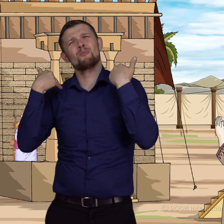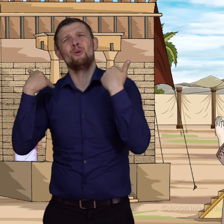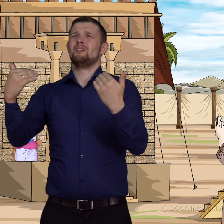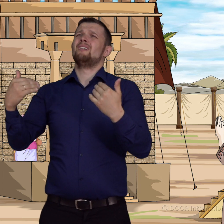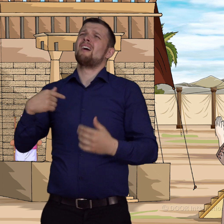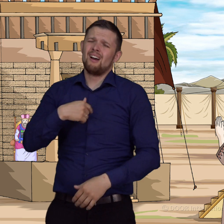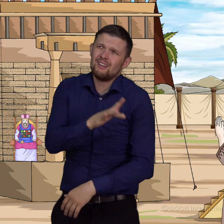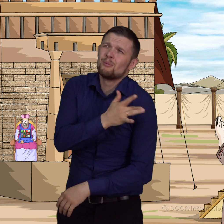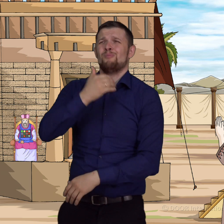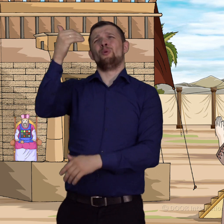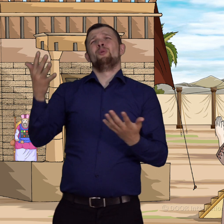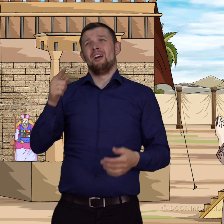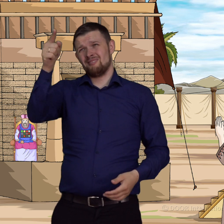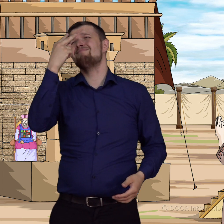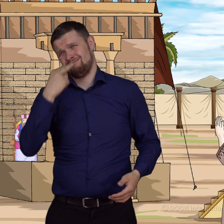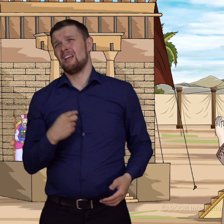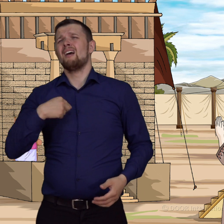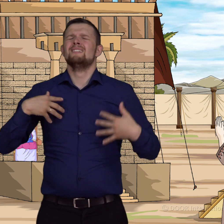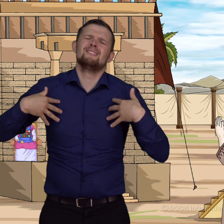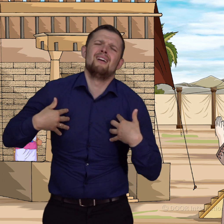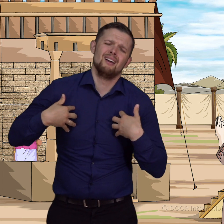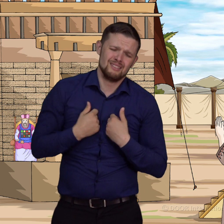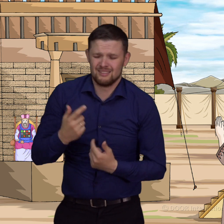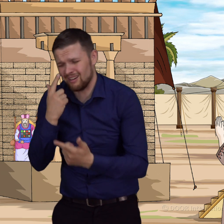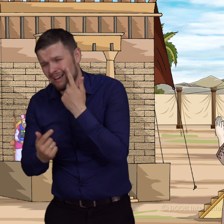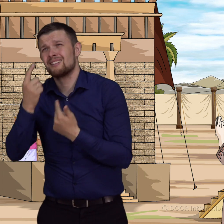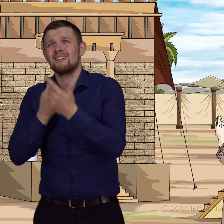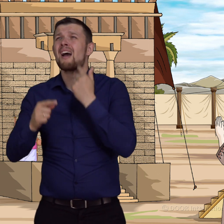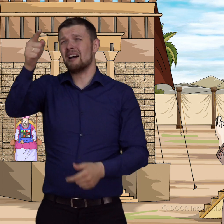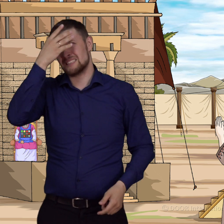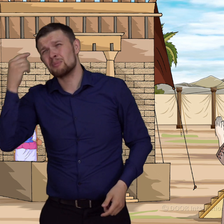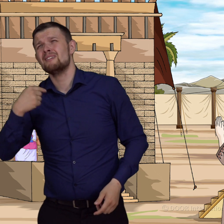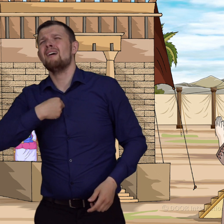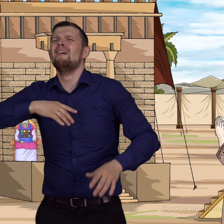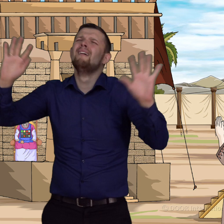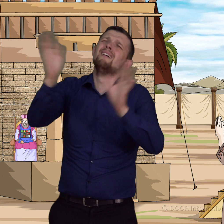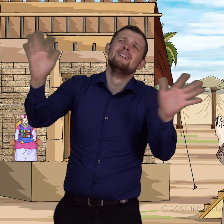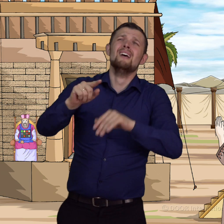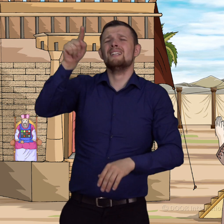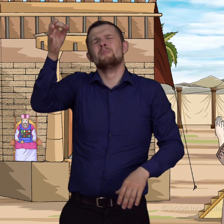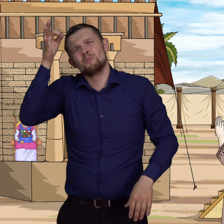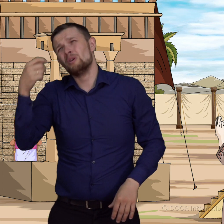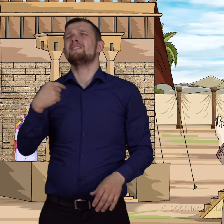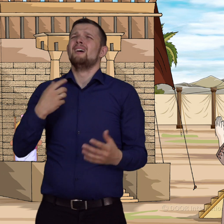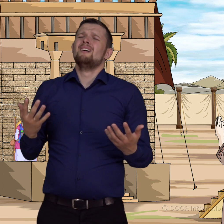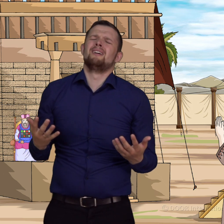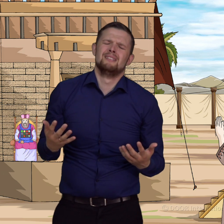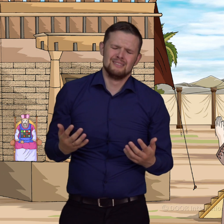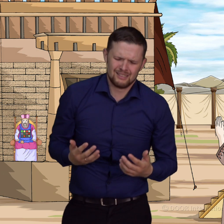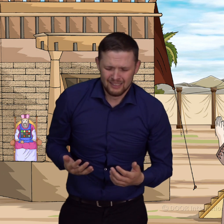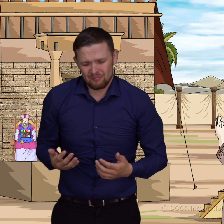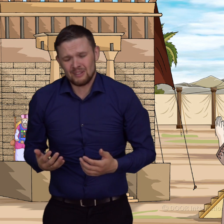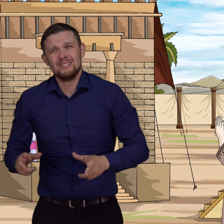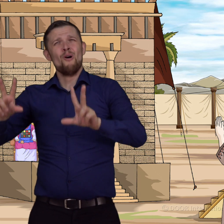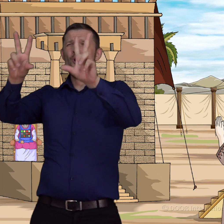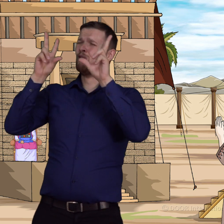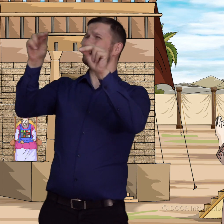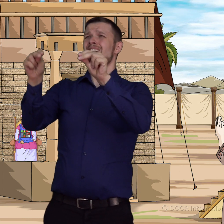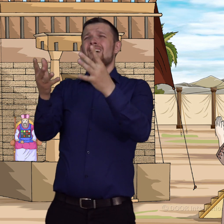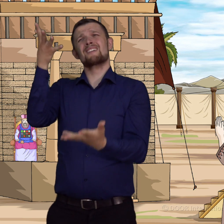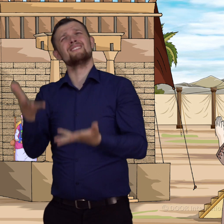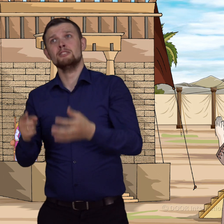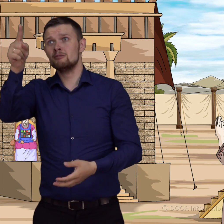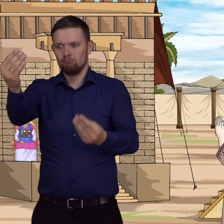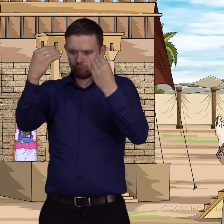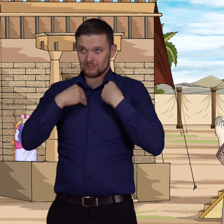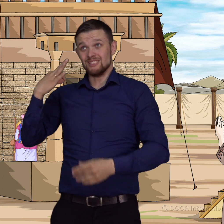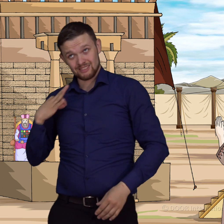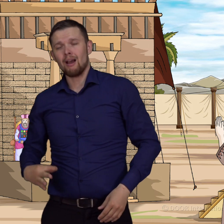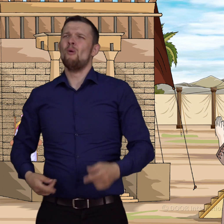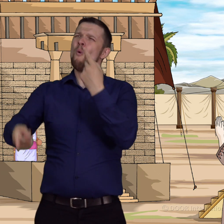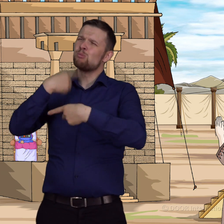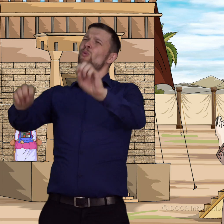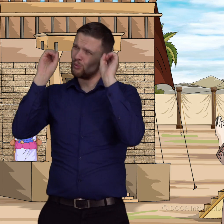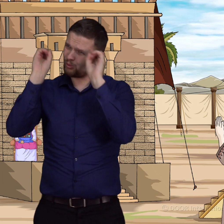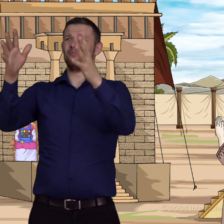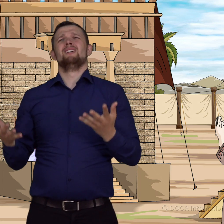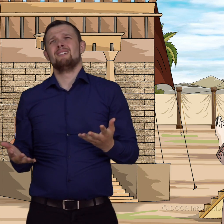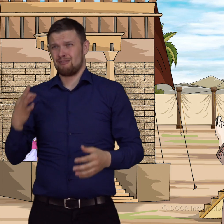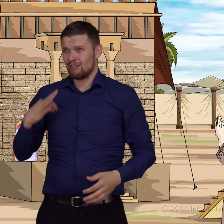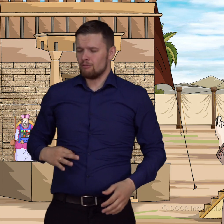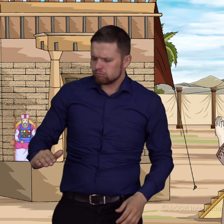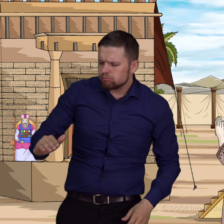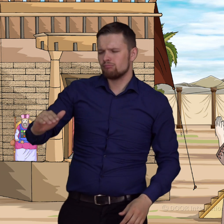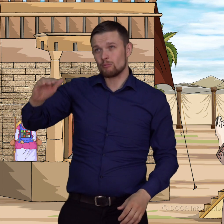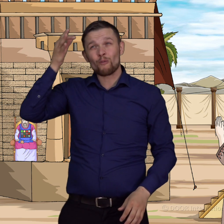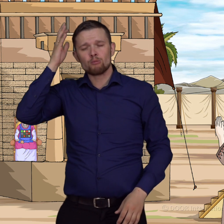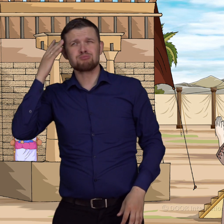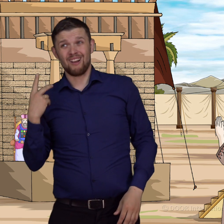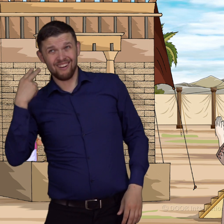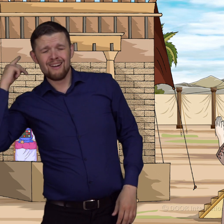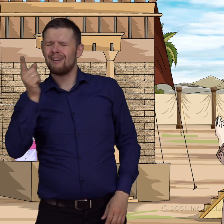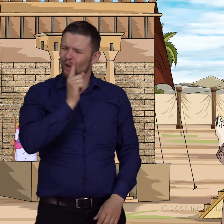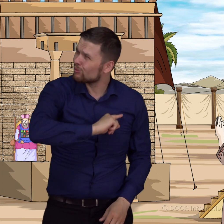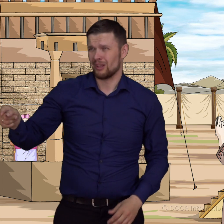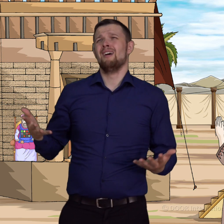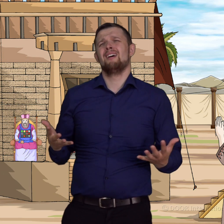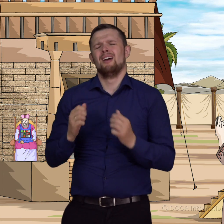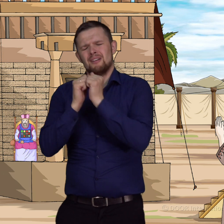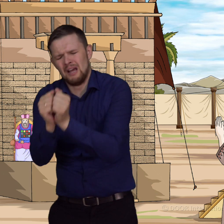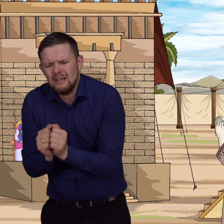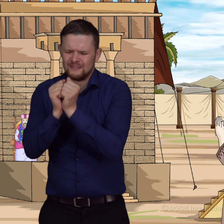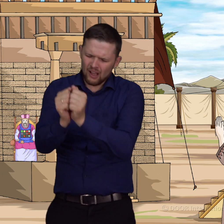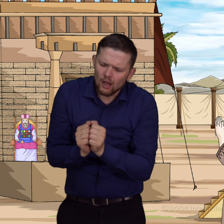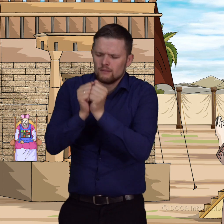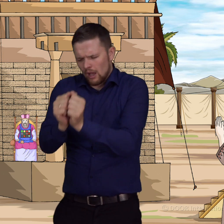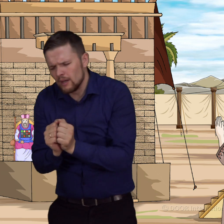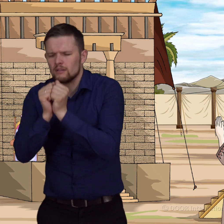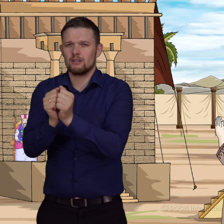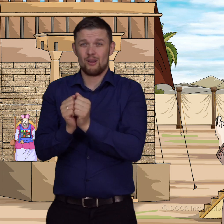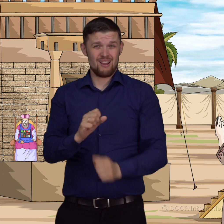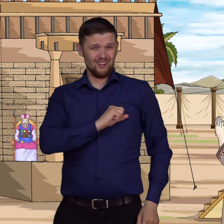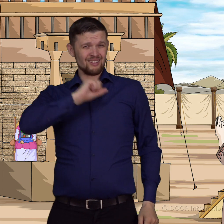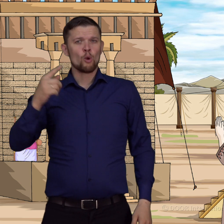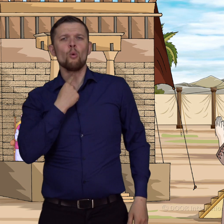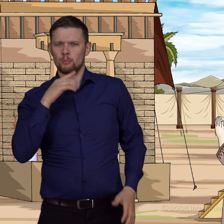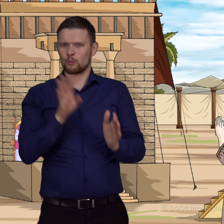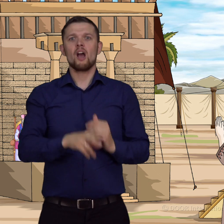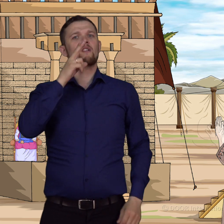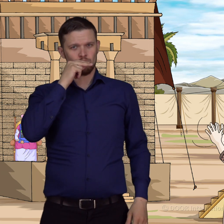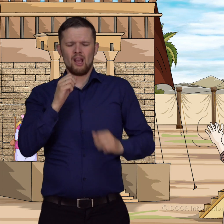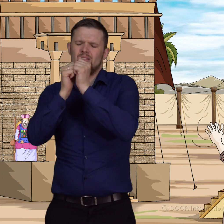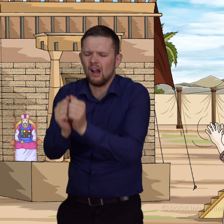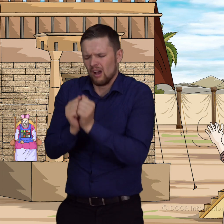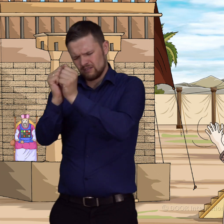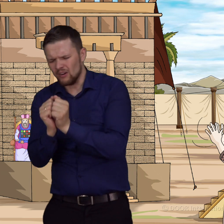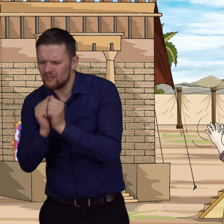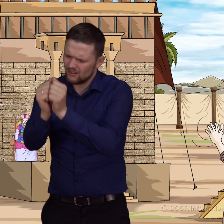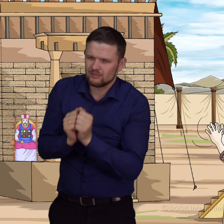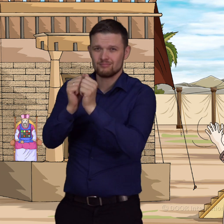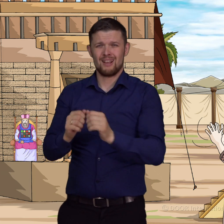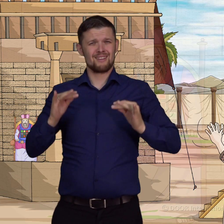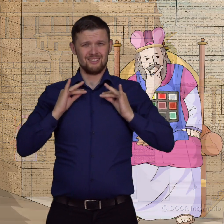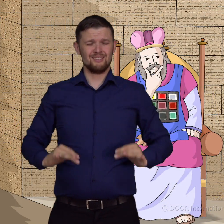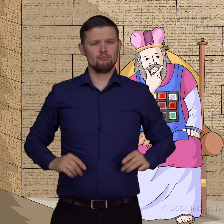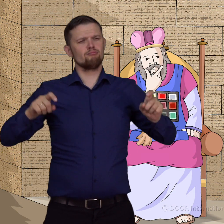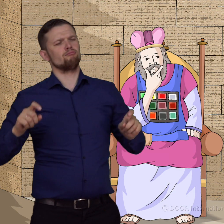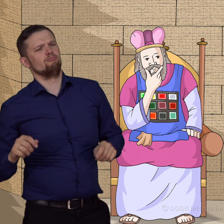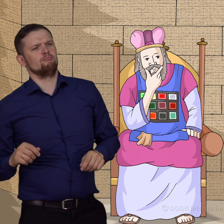And she made a vow, pleading, “O LORD of Hosts, if only You will look upon the affliction of Your maidservant and remember me, not forgetting Your maidservant but giving her a son, then I will dedicate him to the LORD all the days of his life, and no razor shall ever come over his head.”